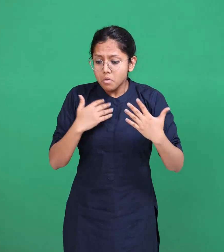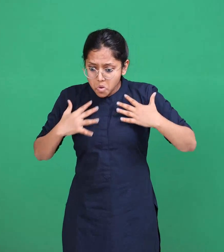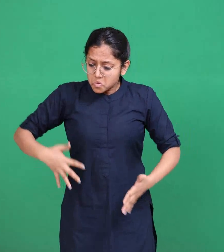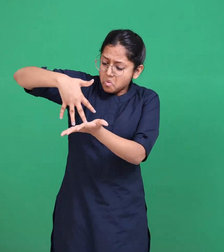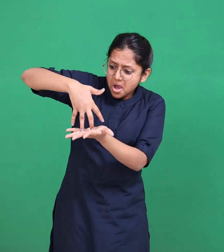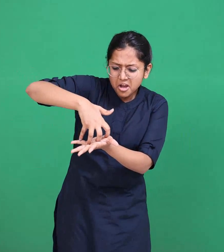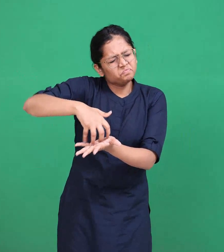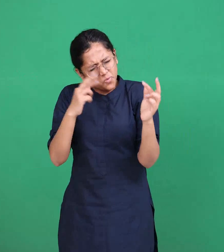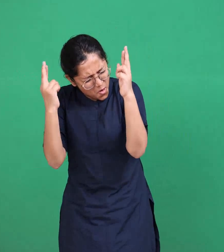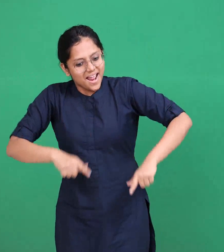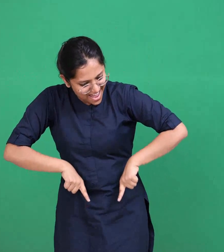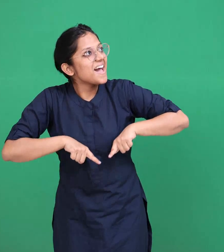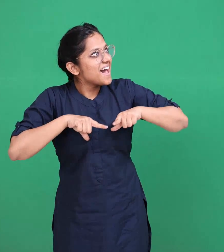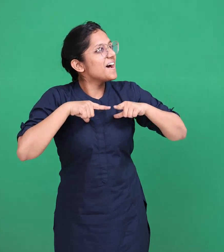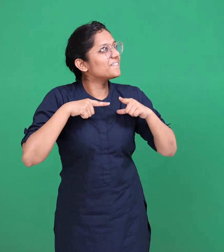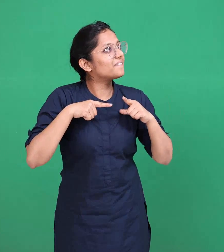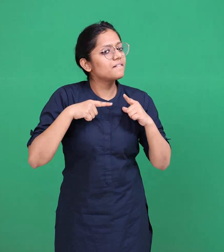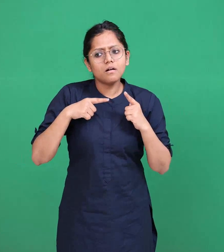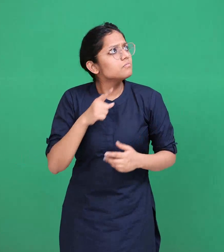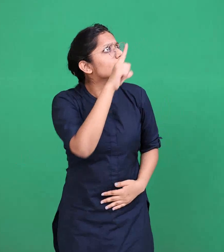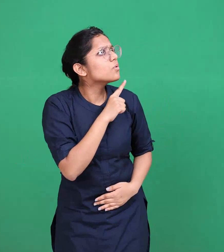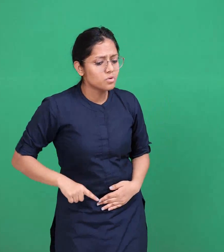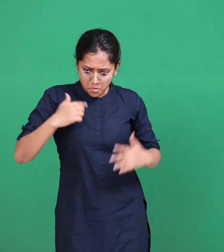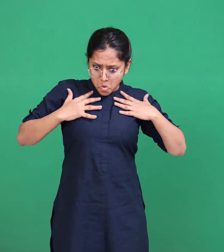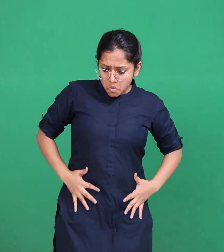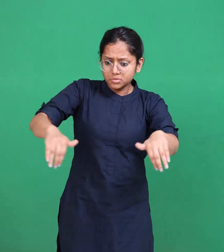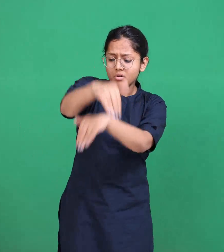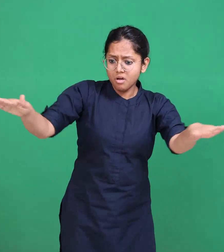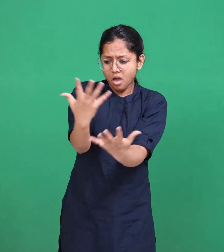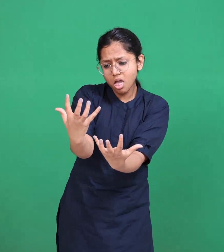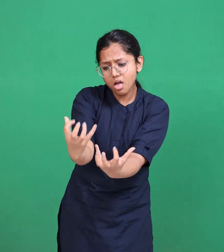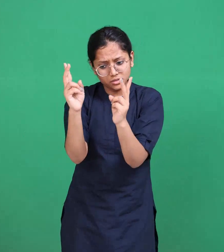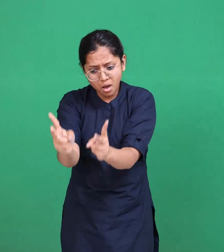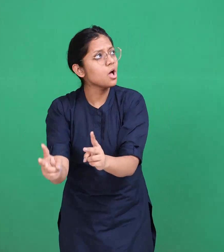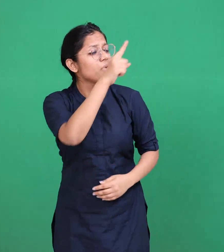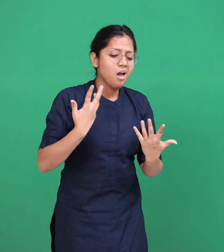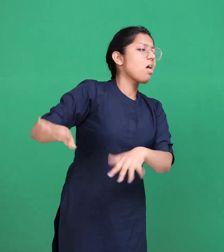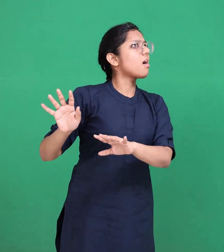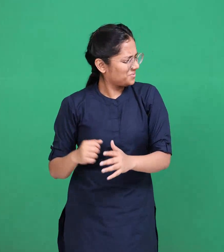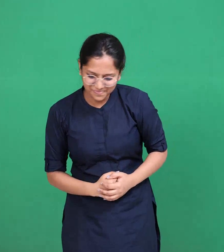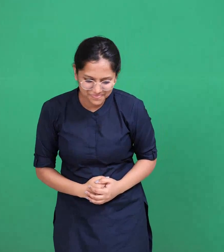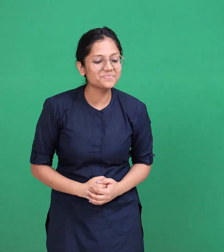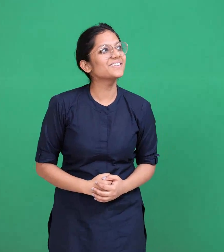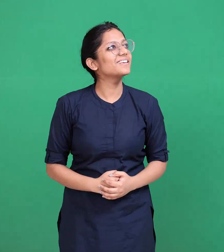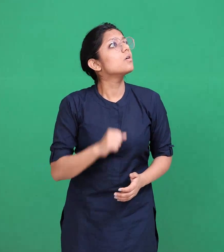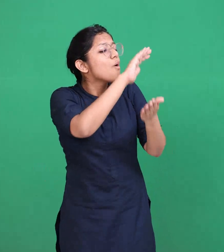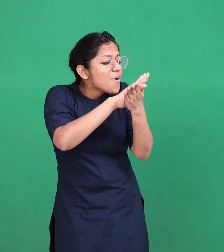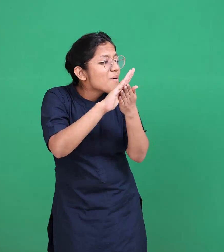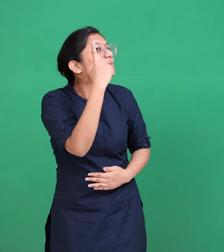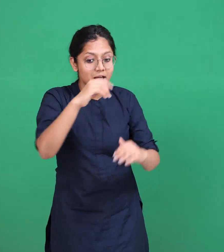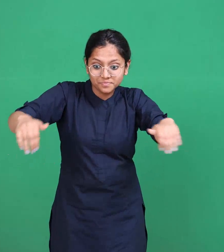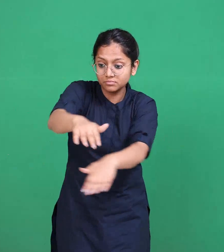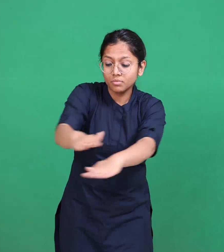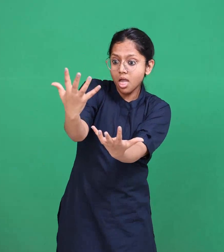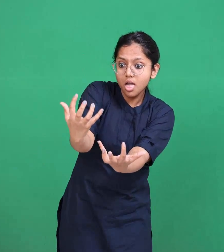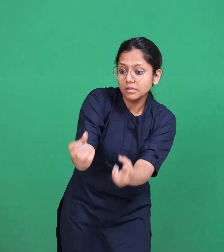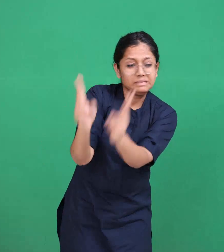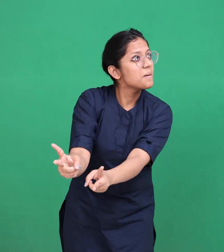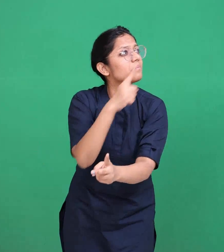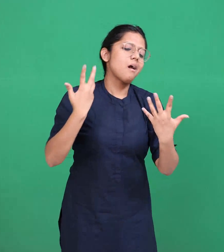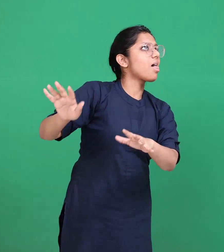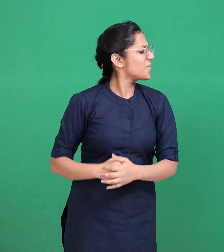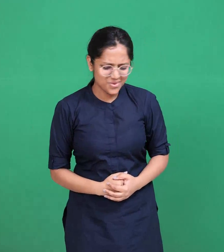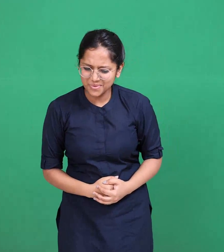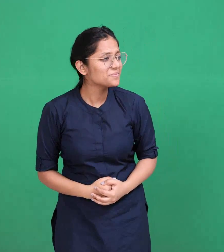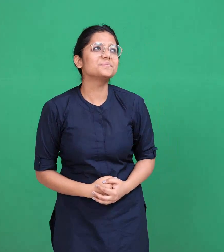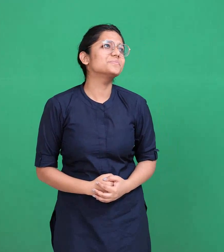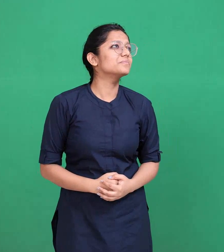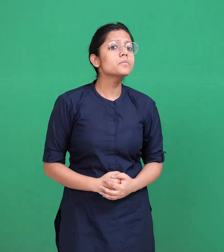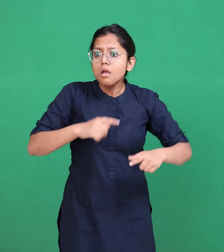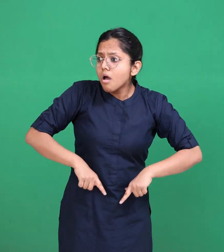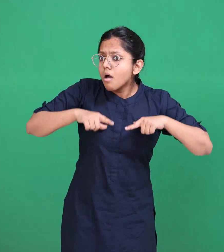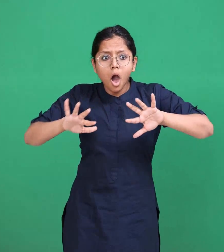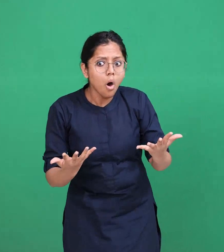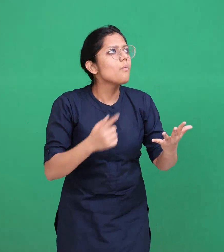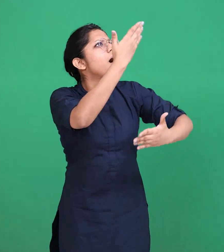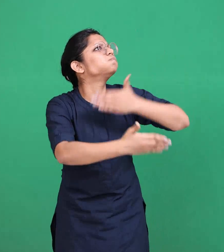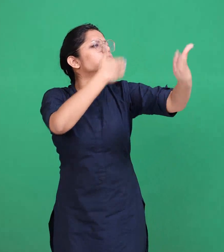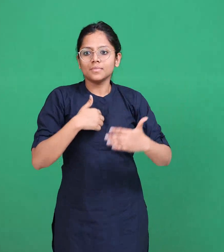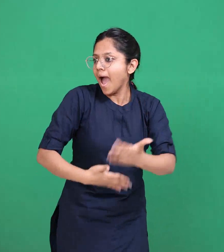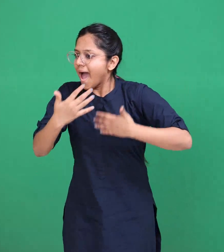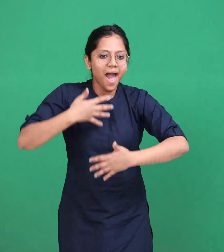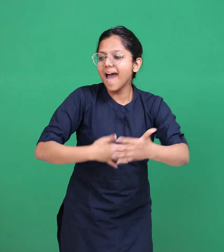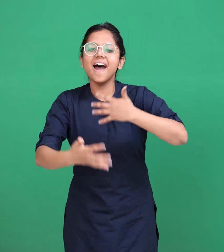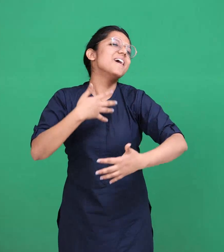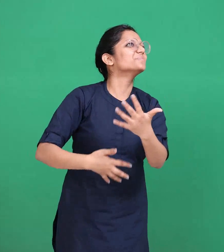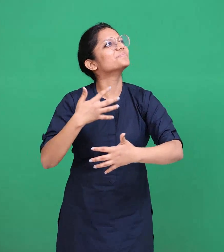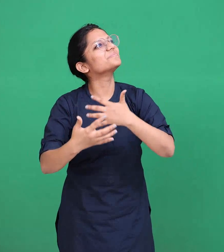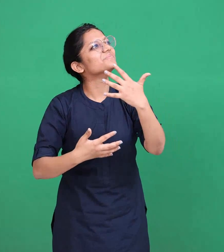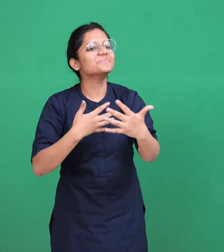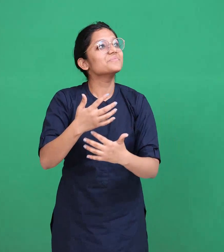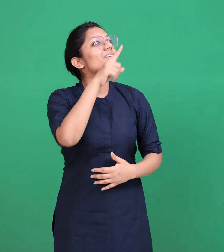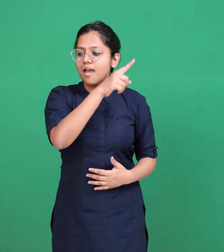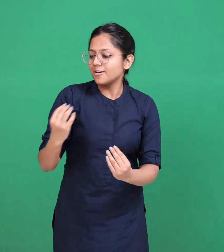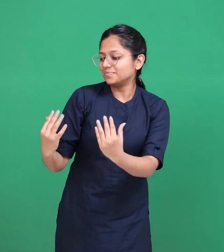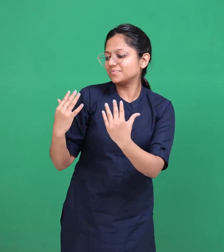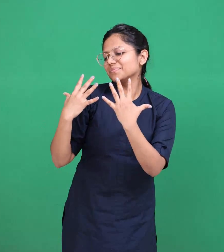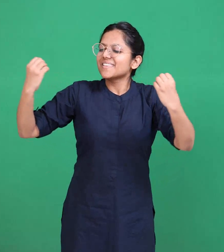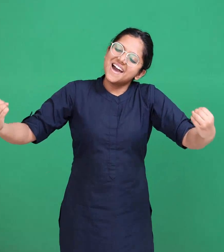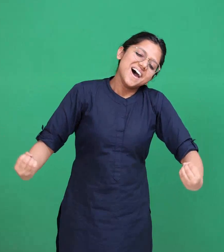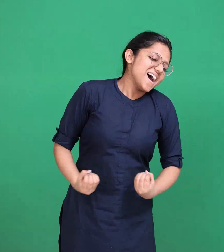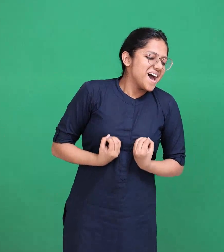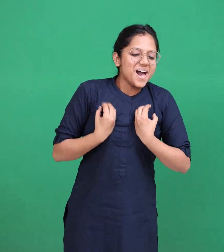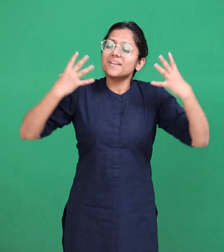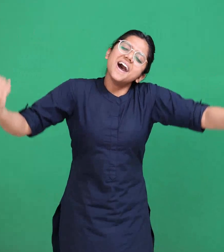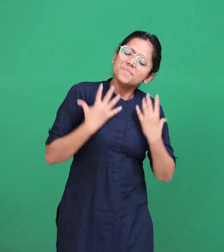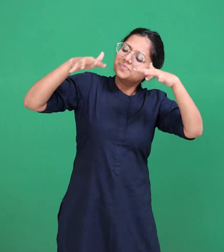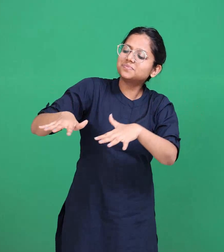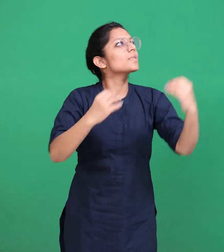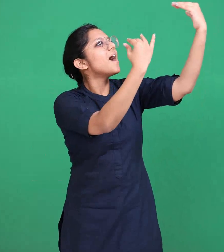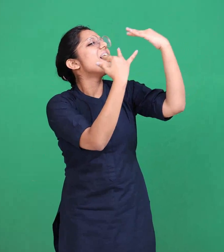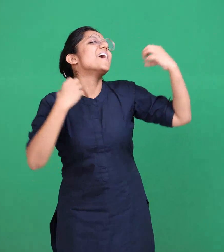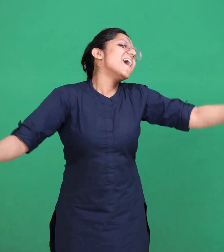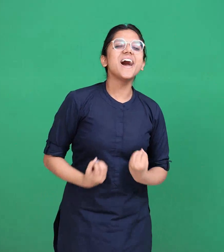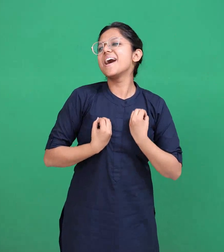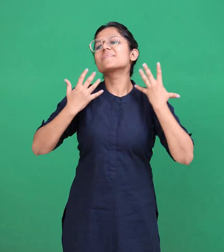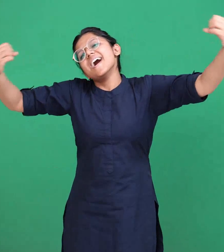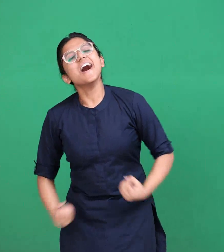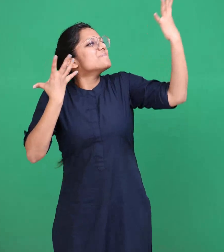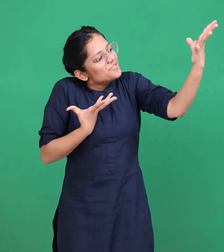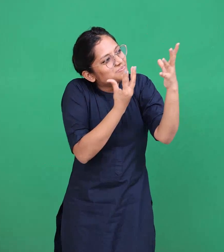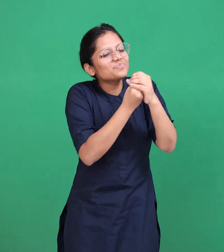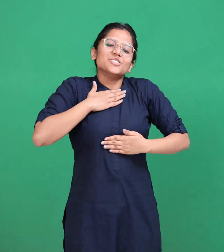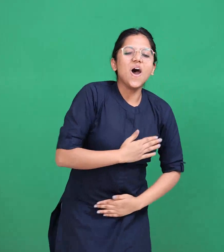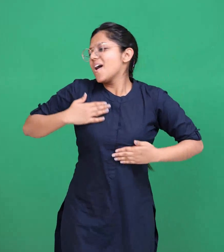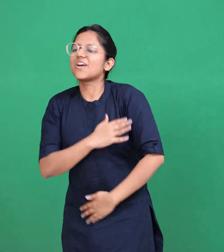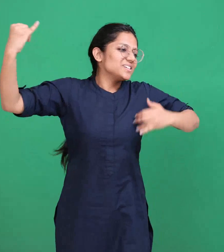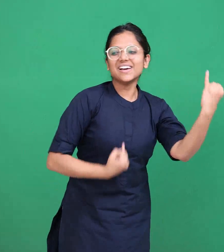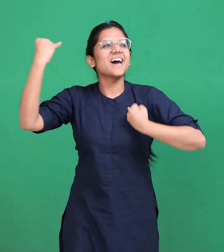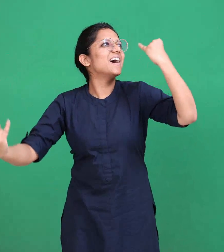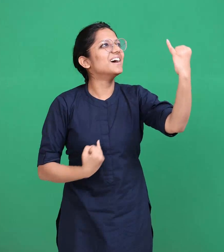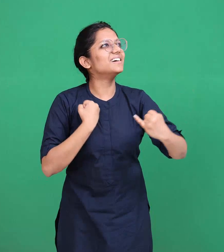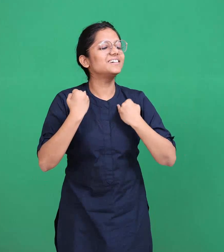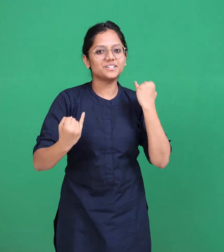my body also will dwell in hope, because You will not abandon my soul to Hades, nor will You let Your Holy One see decay. You have made known to me the paths of life;